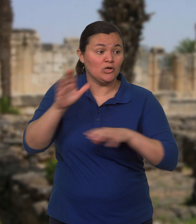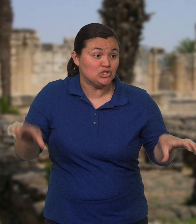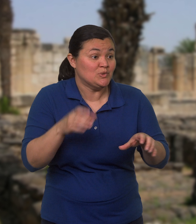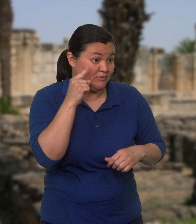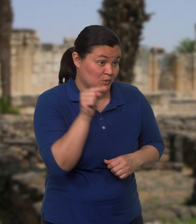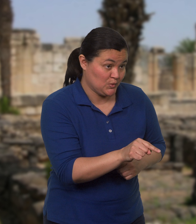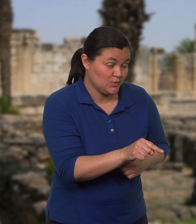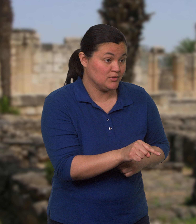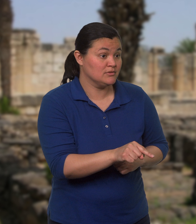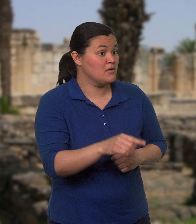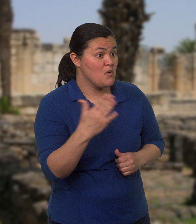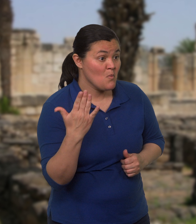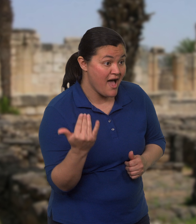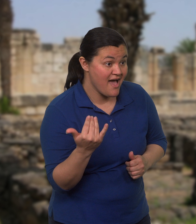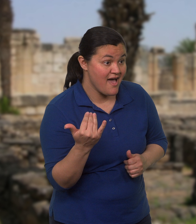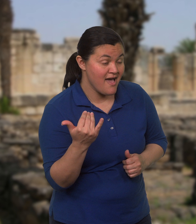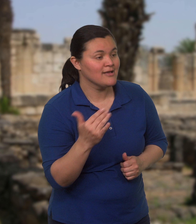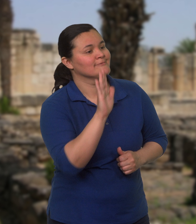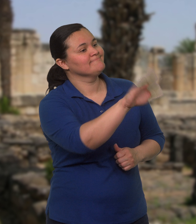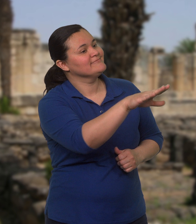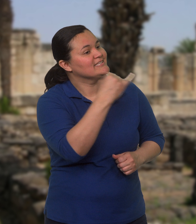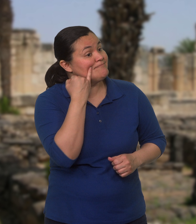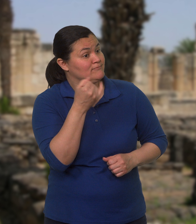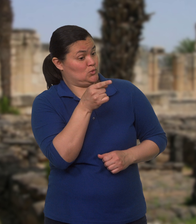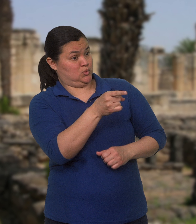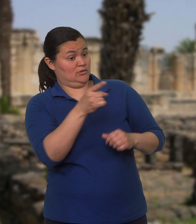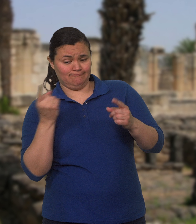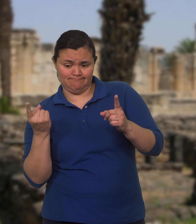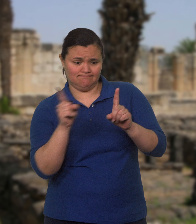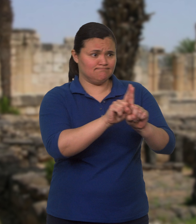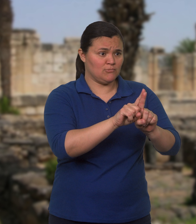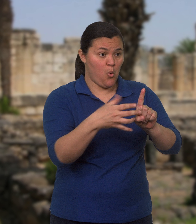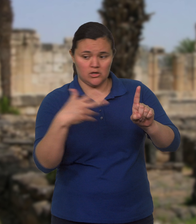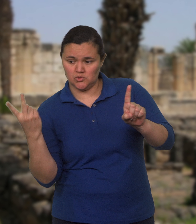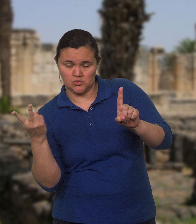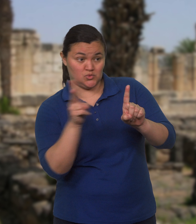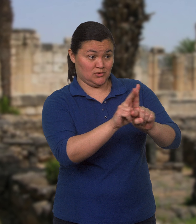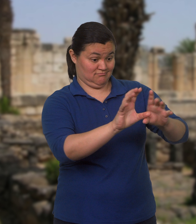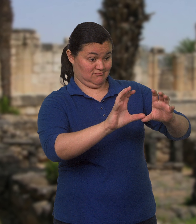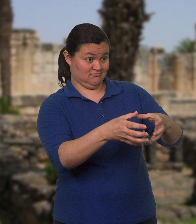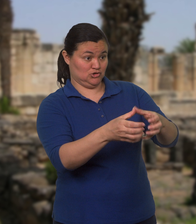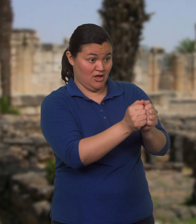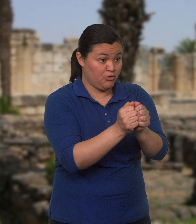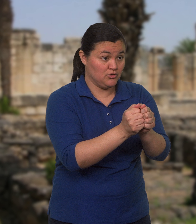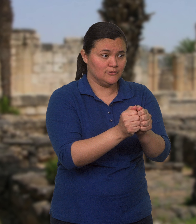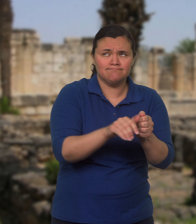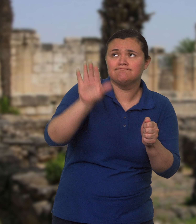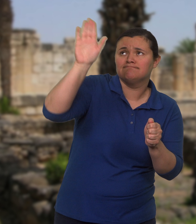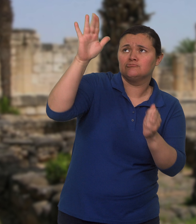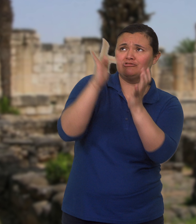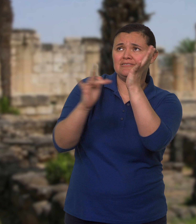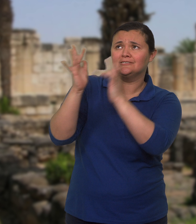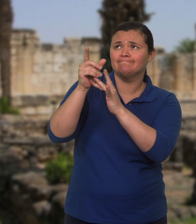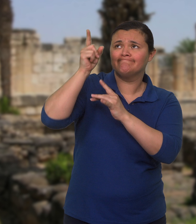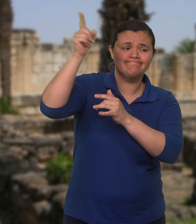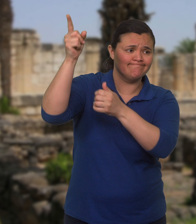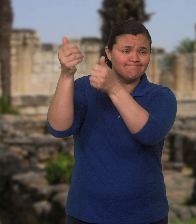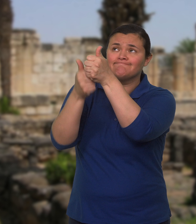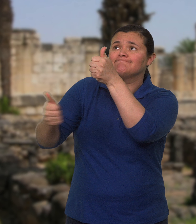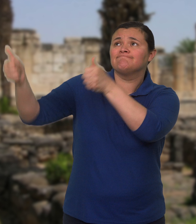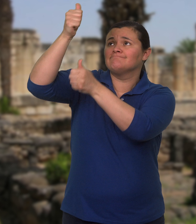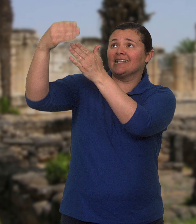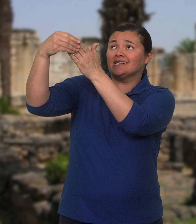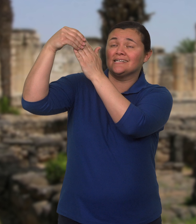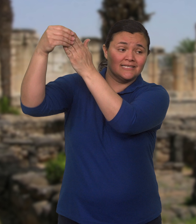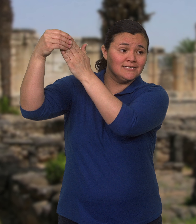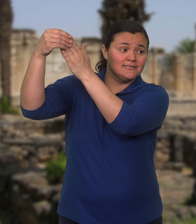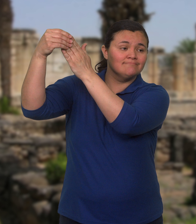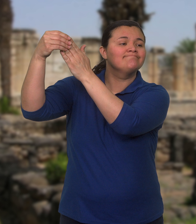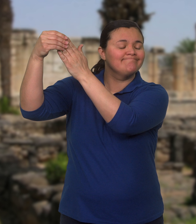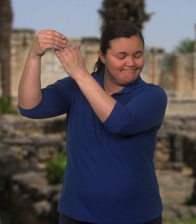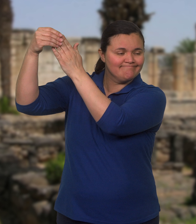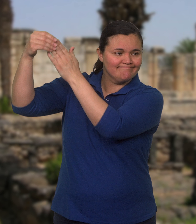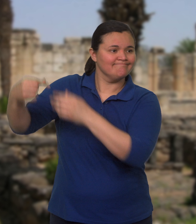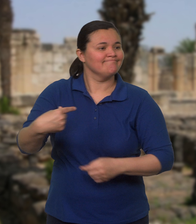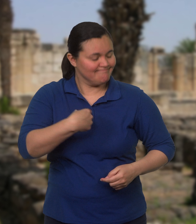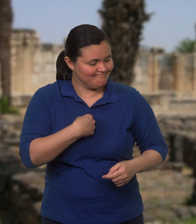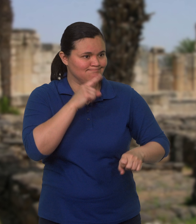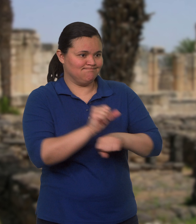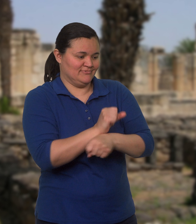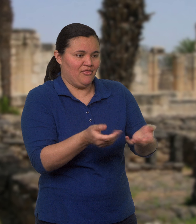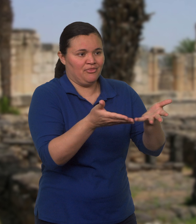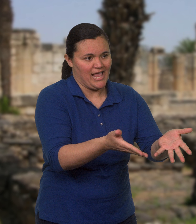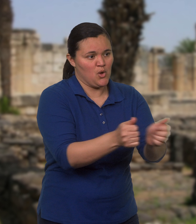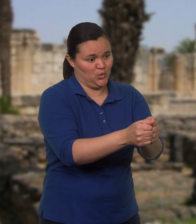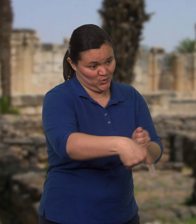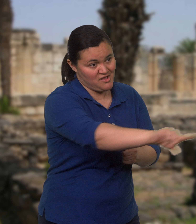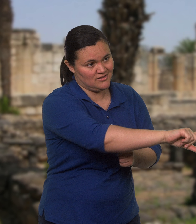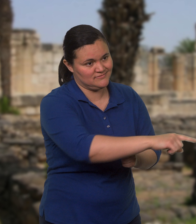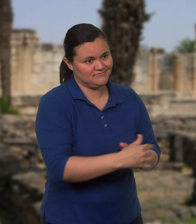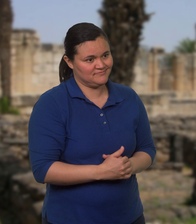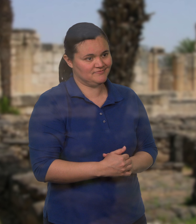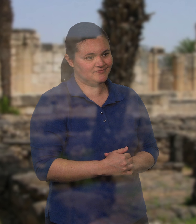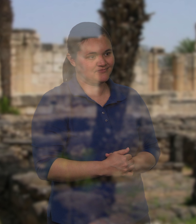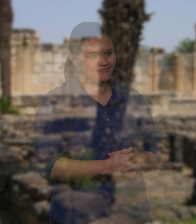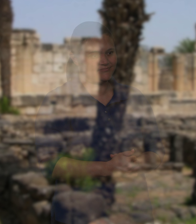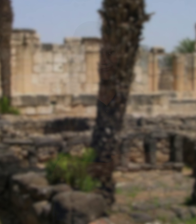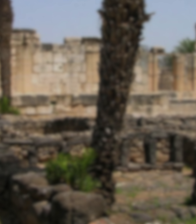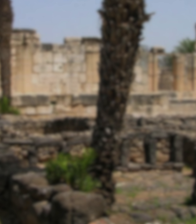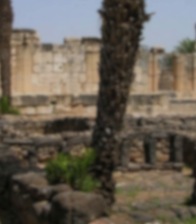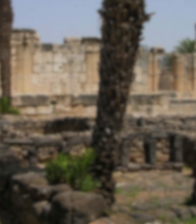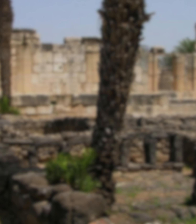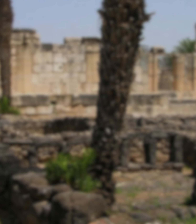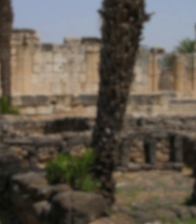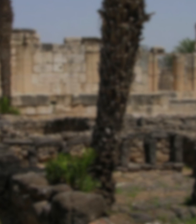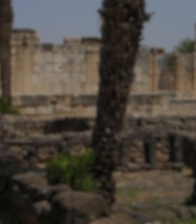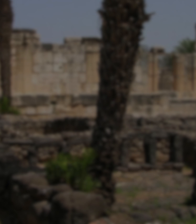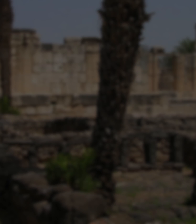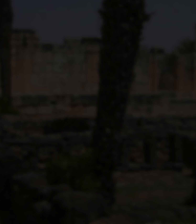For where two or three gather together in My name, there am I with them.”